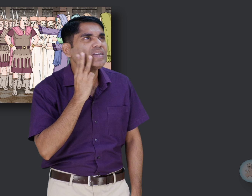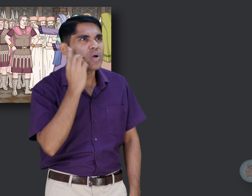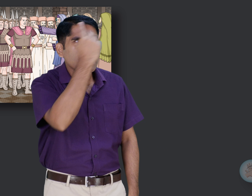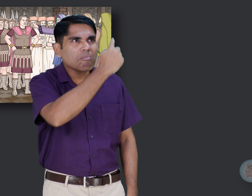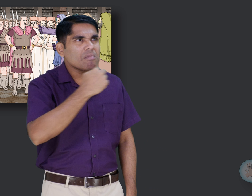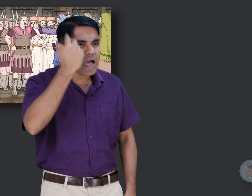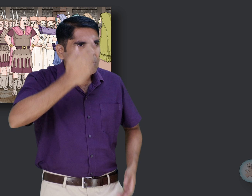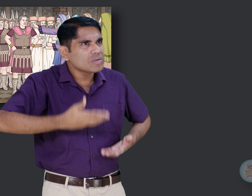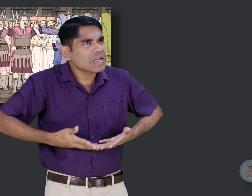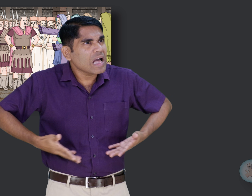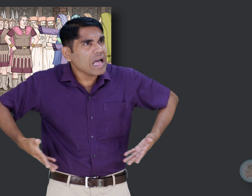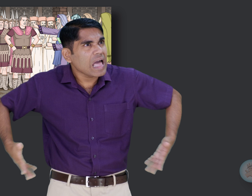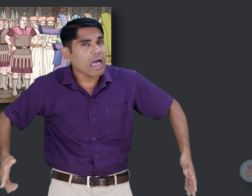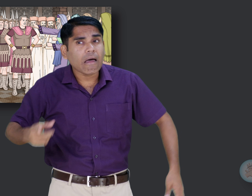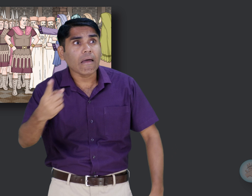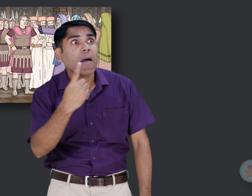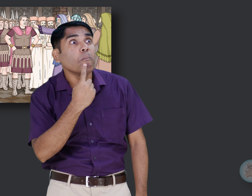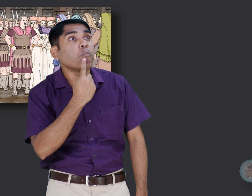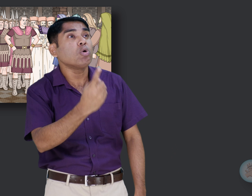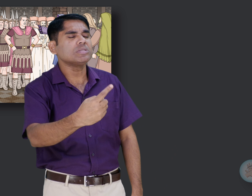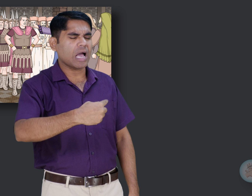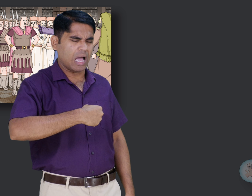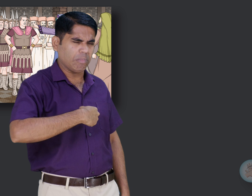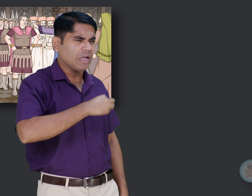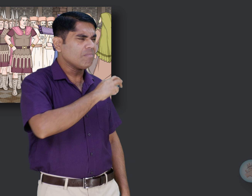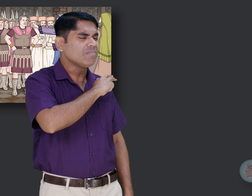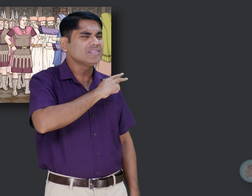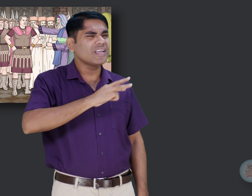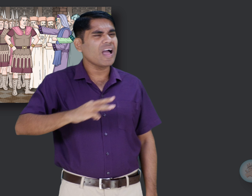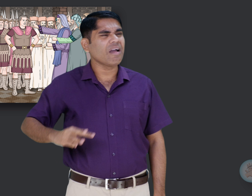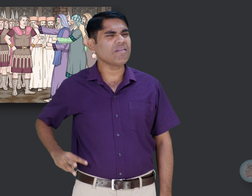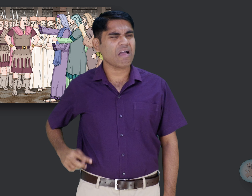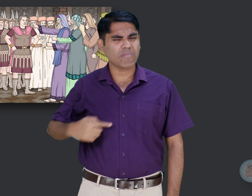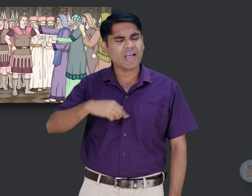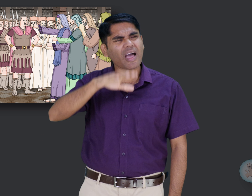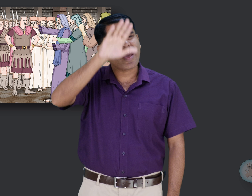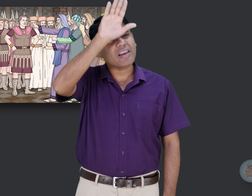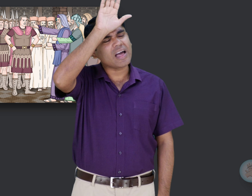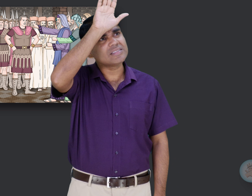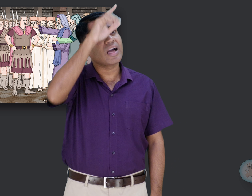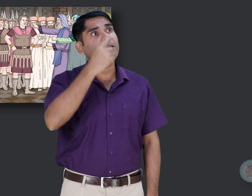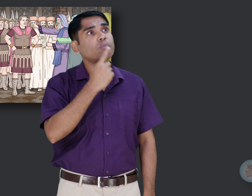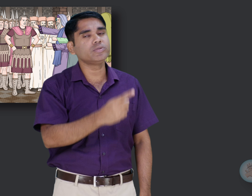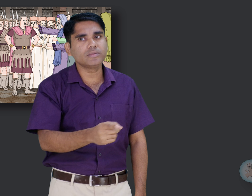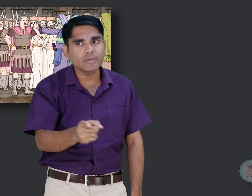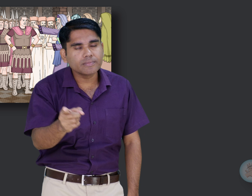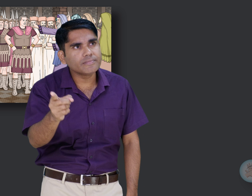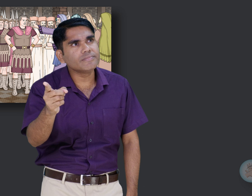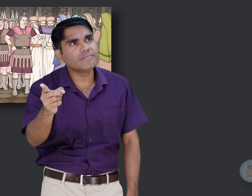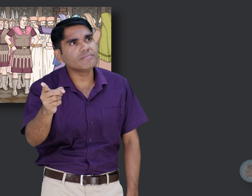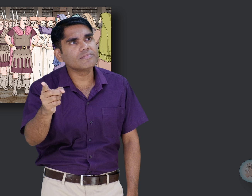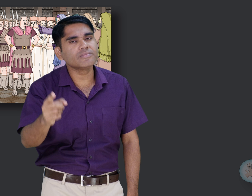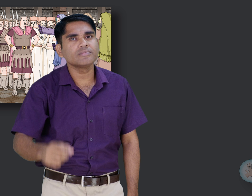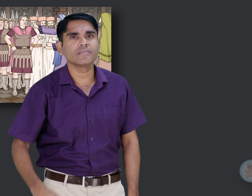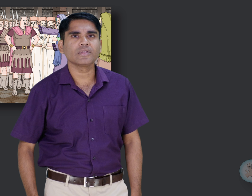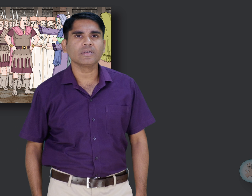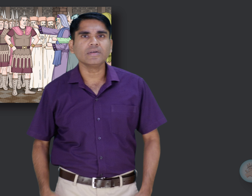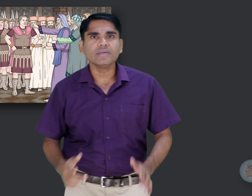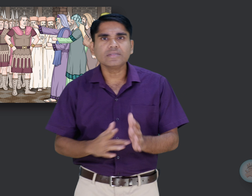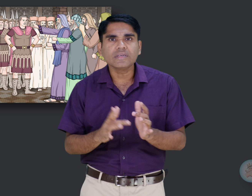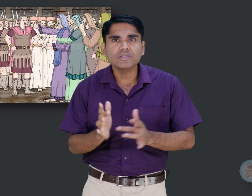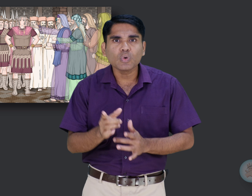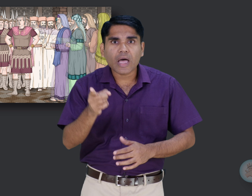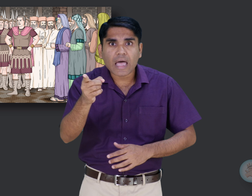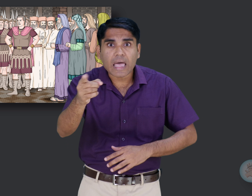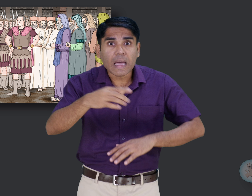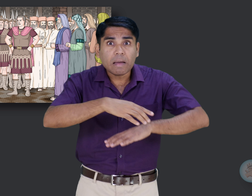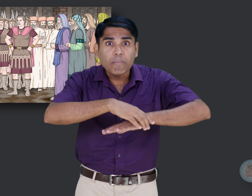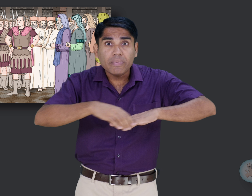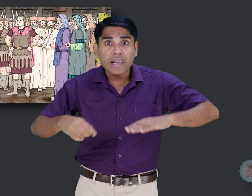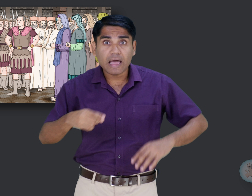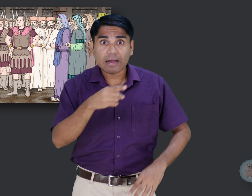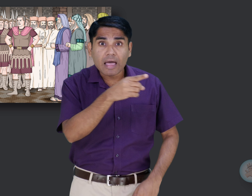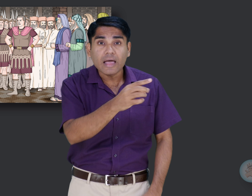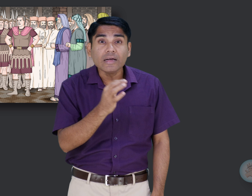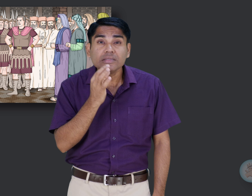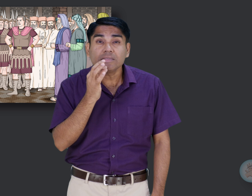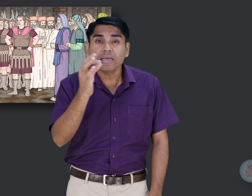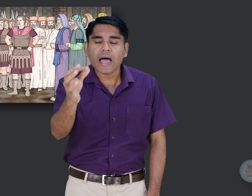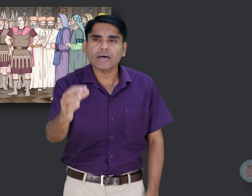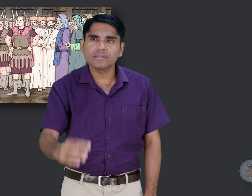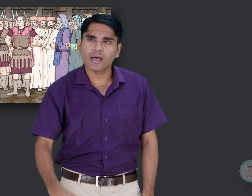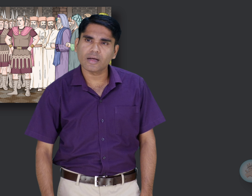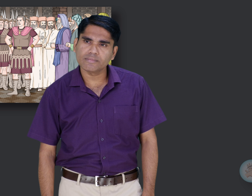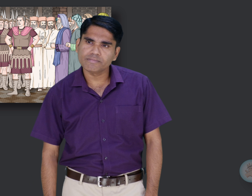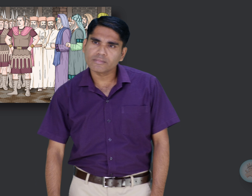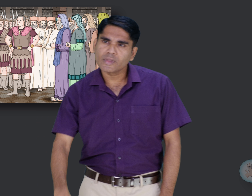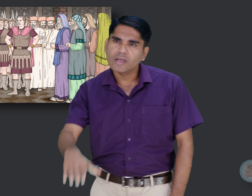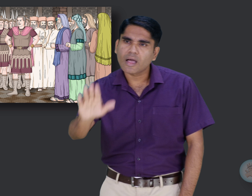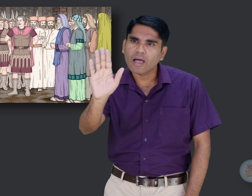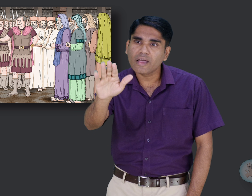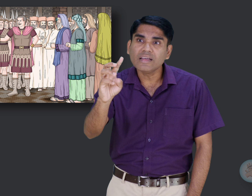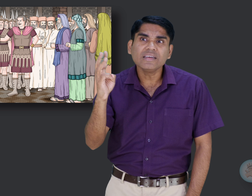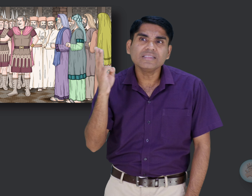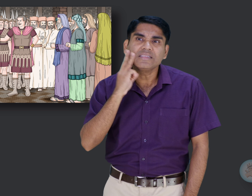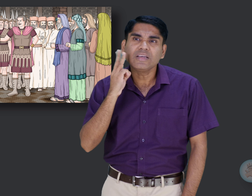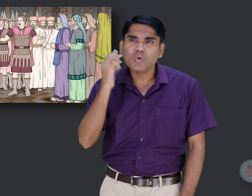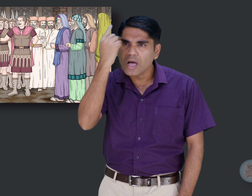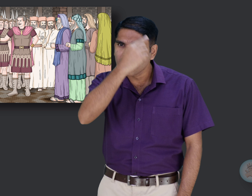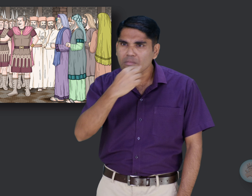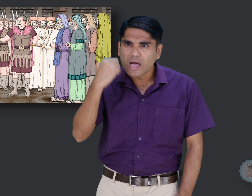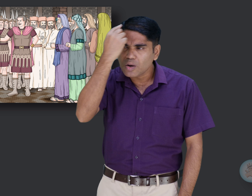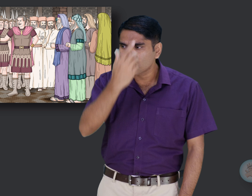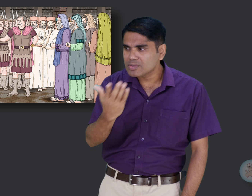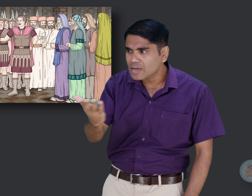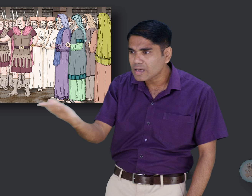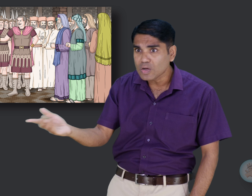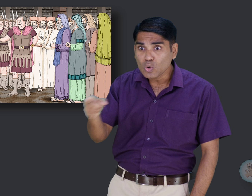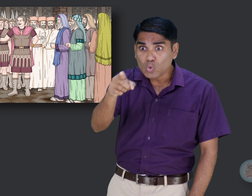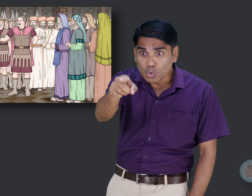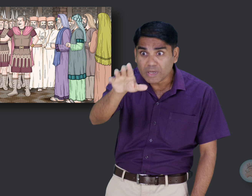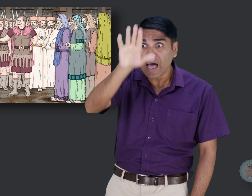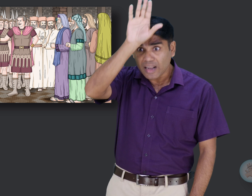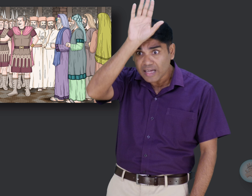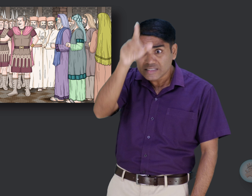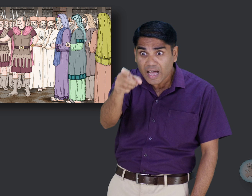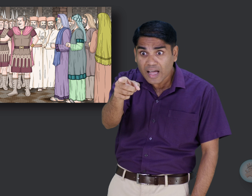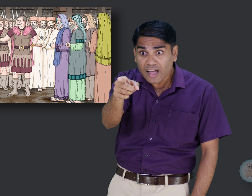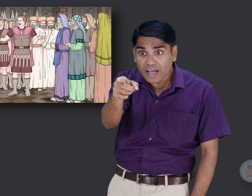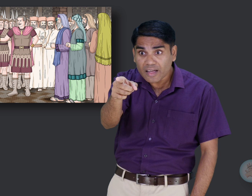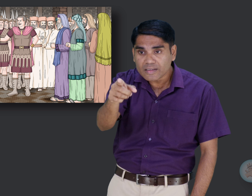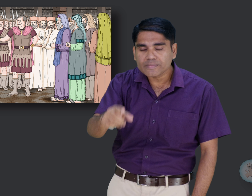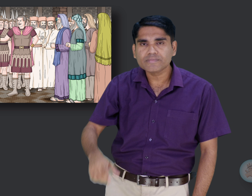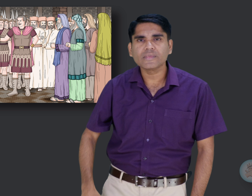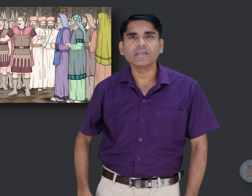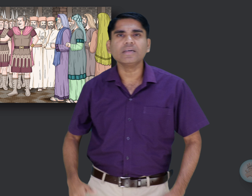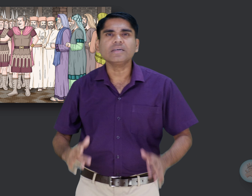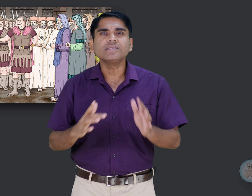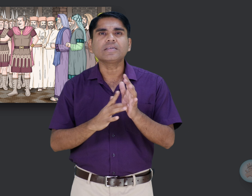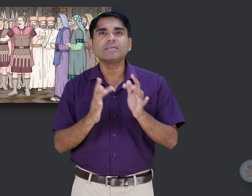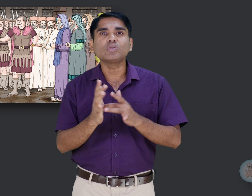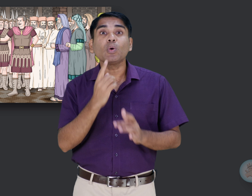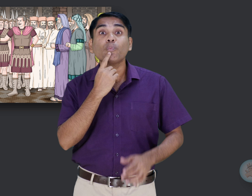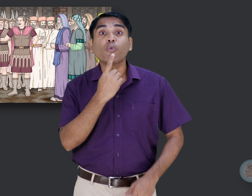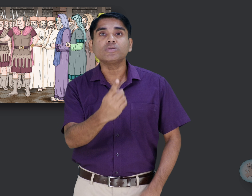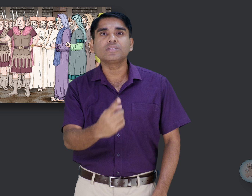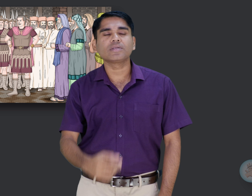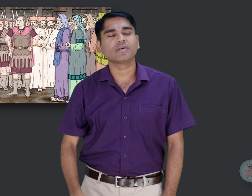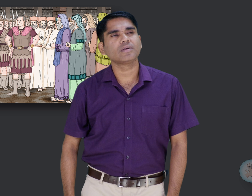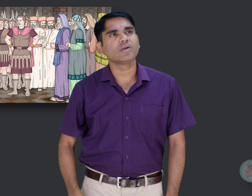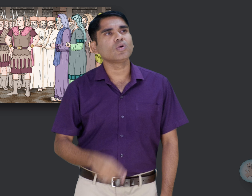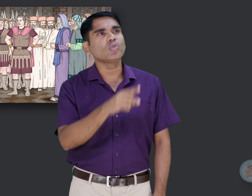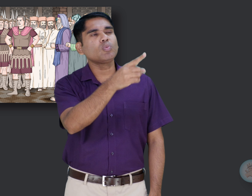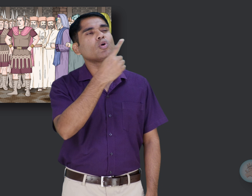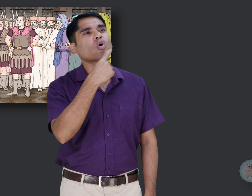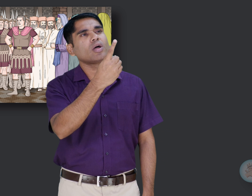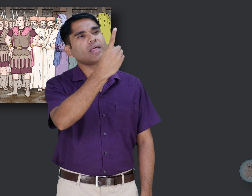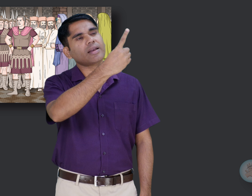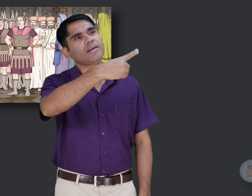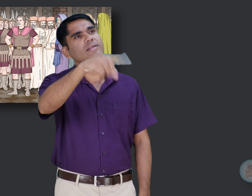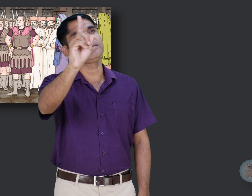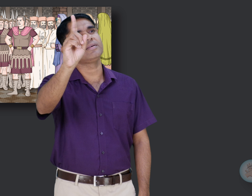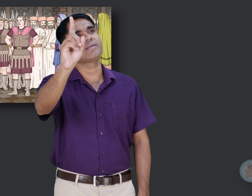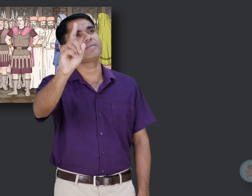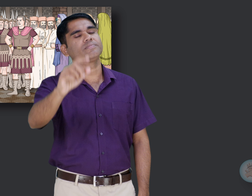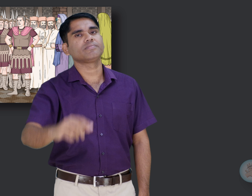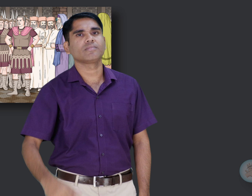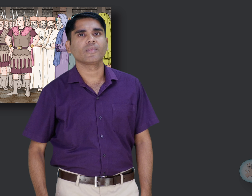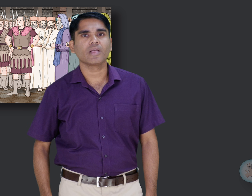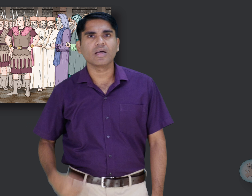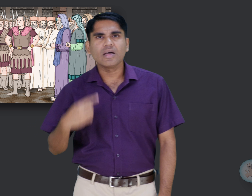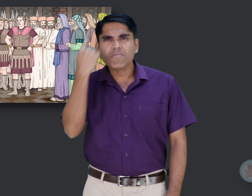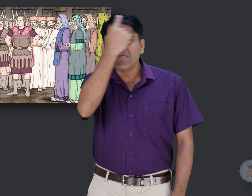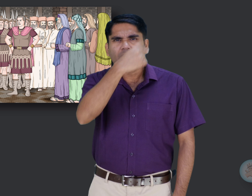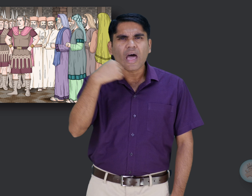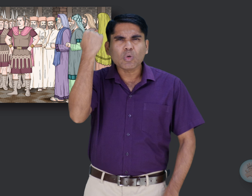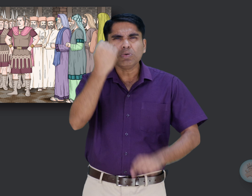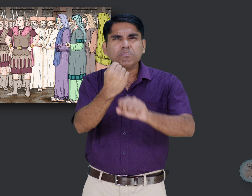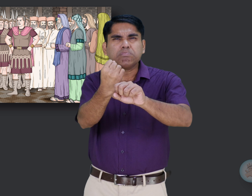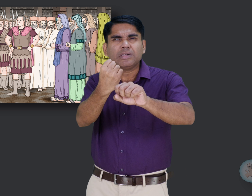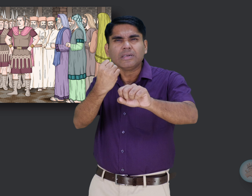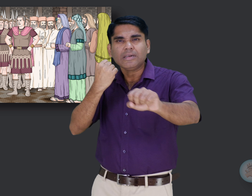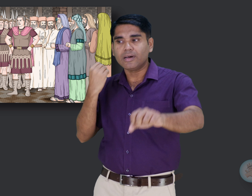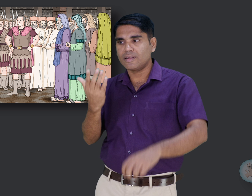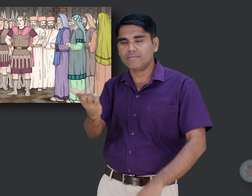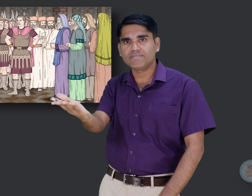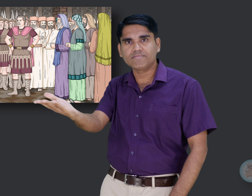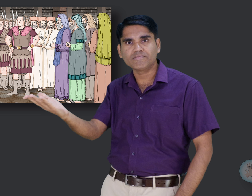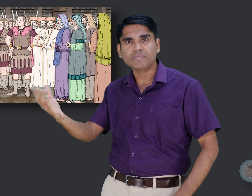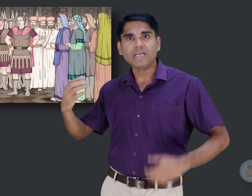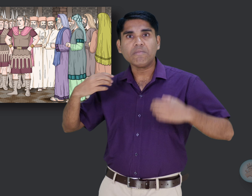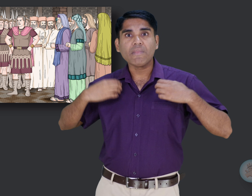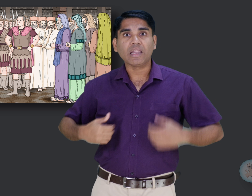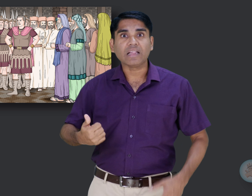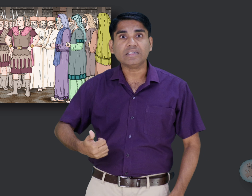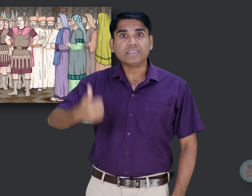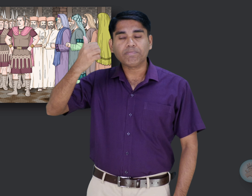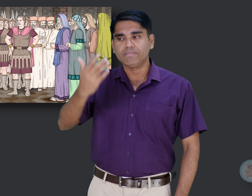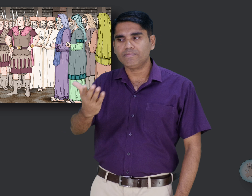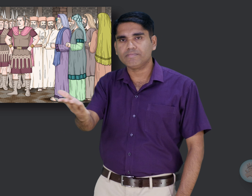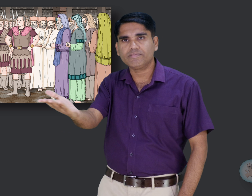So Pilate asked Him, “Are You the King of the Jews?” “You have said so,” Jesus replied.